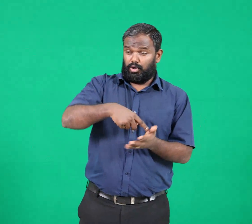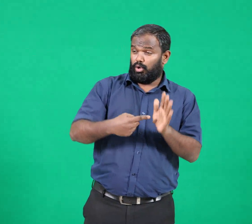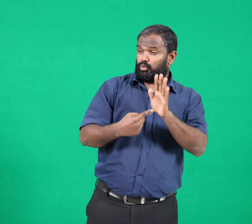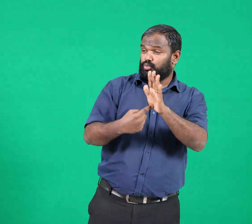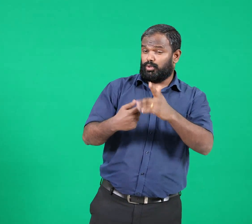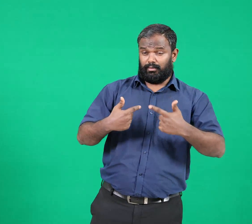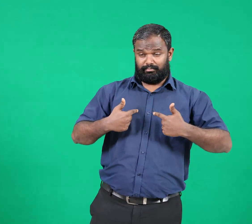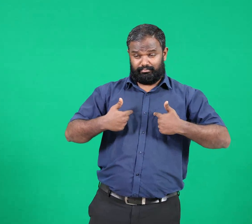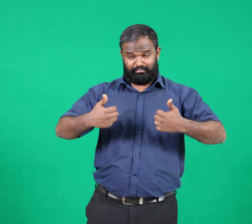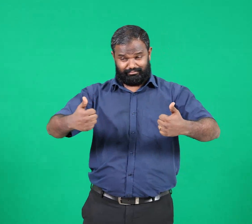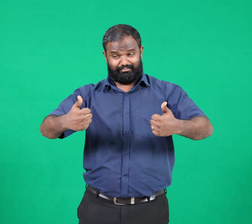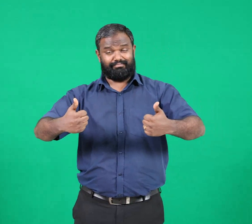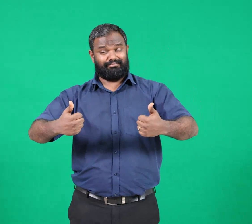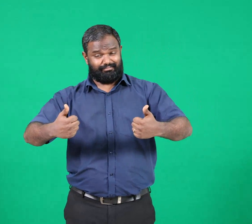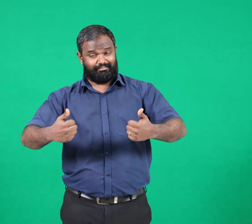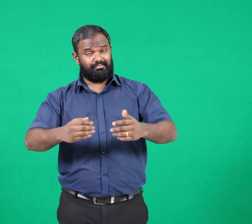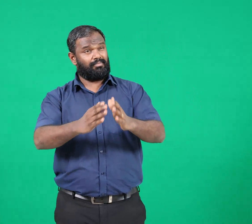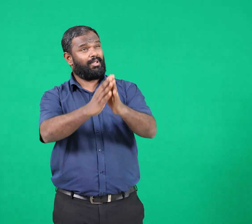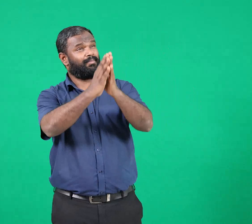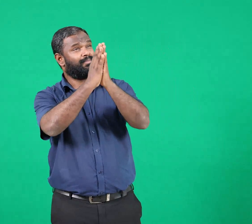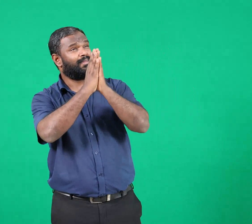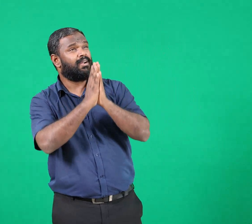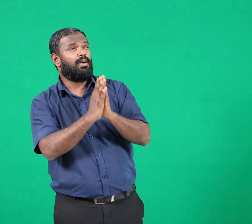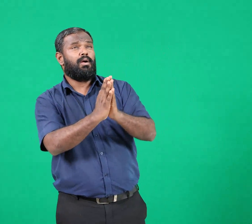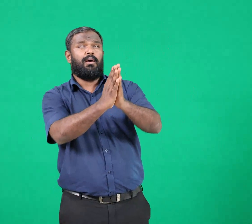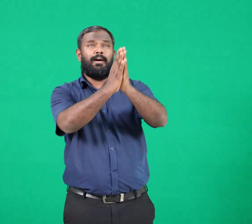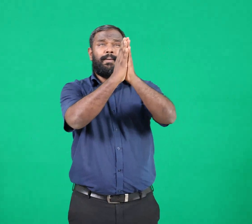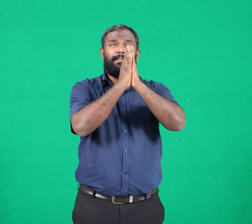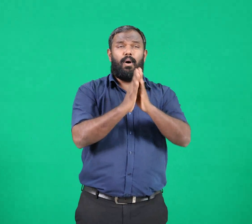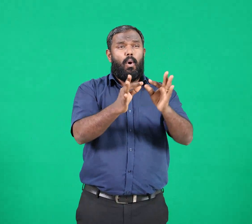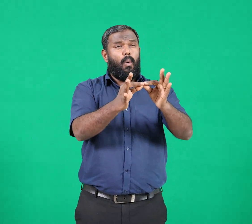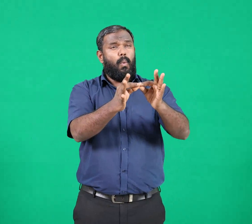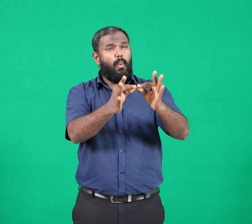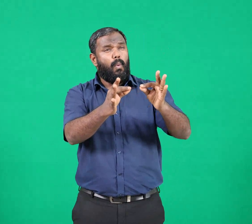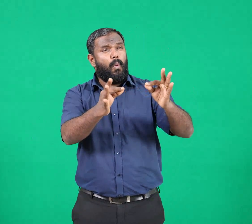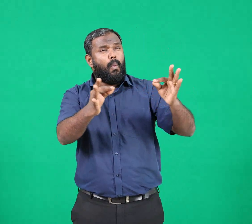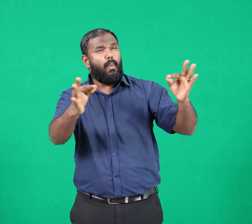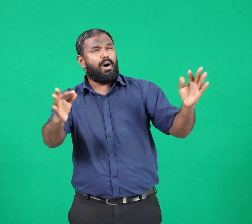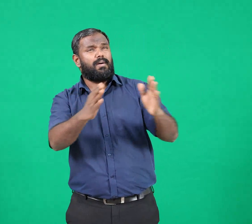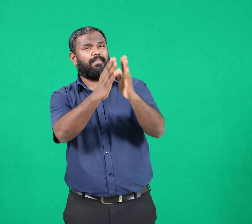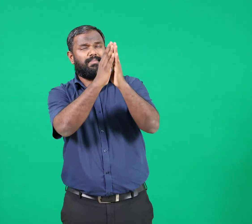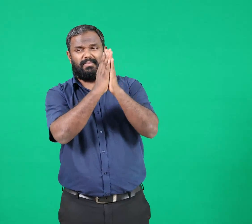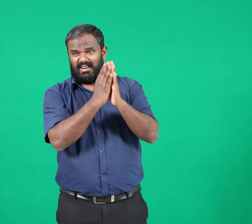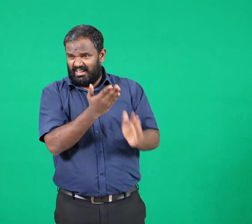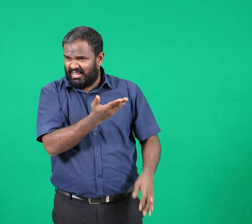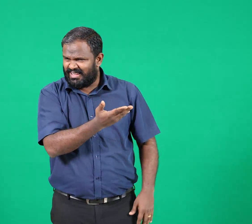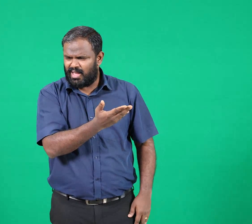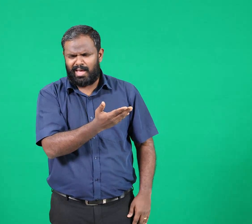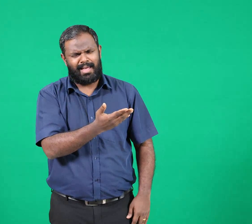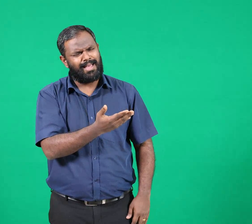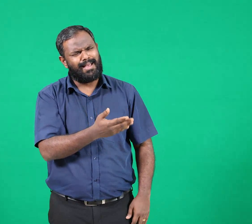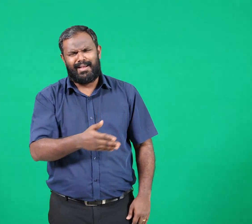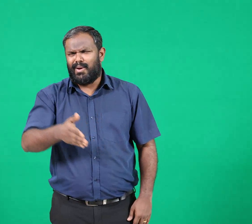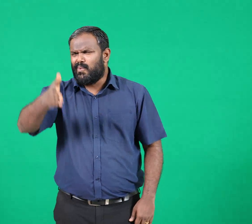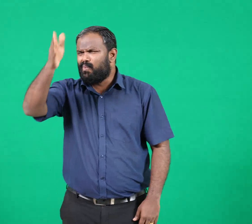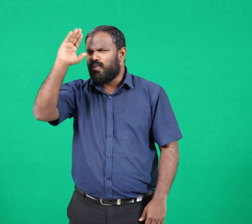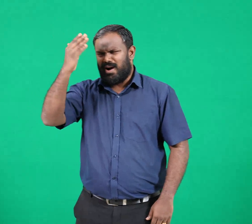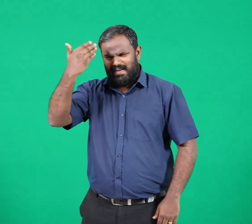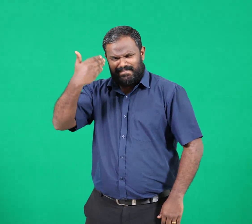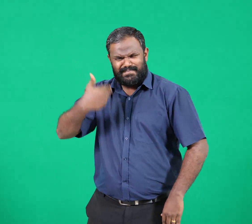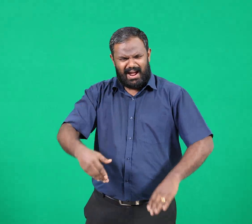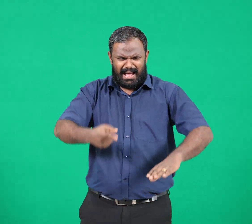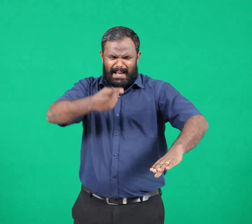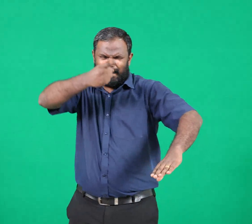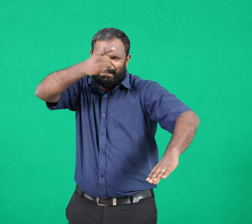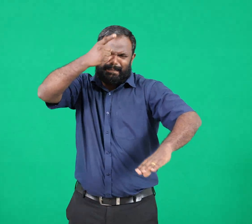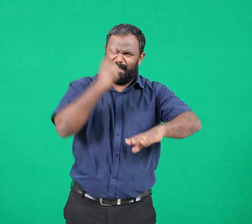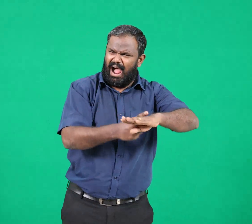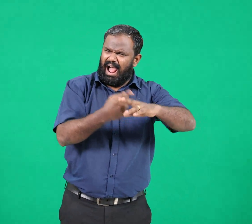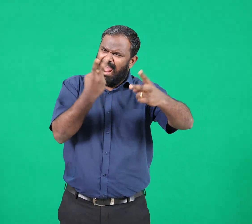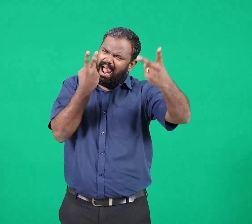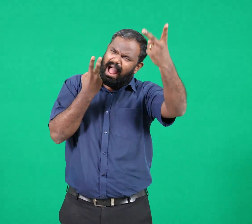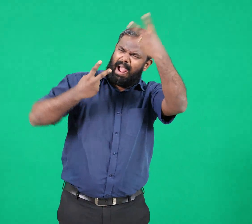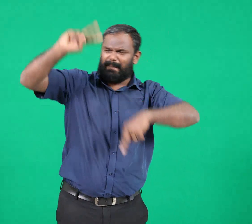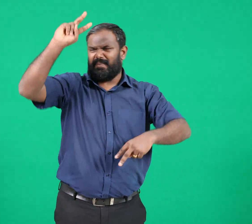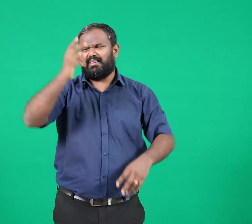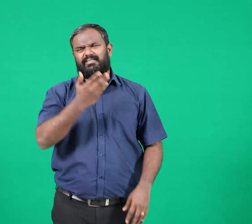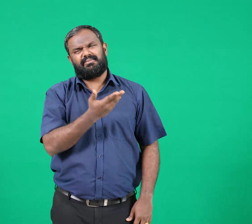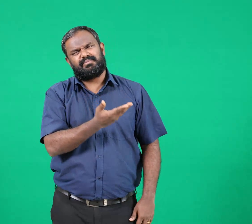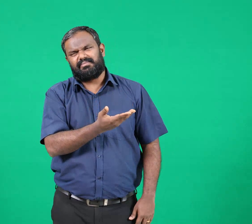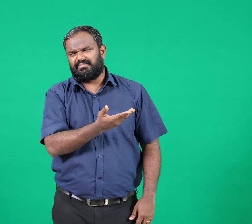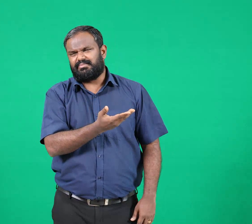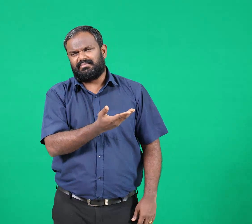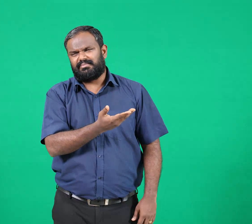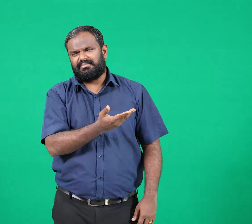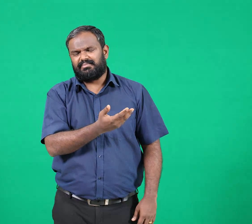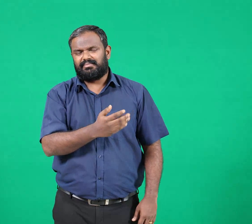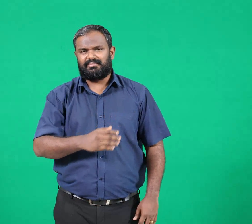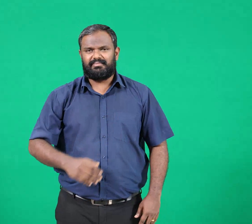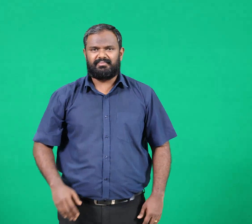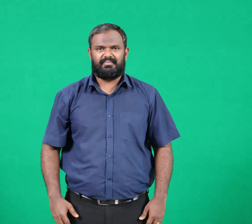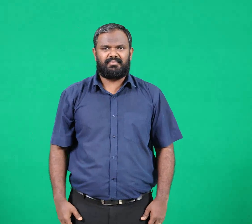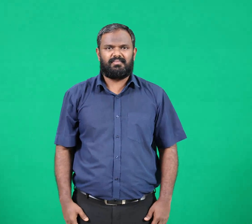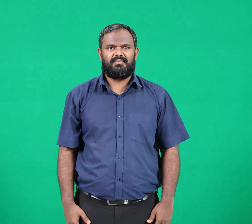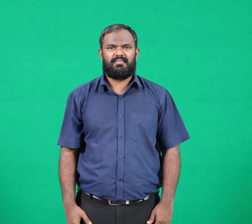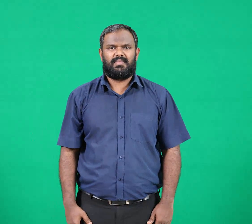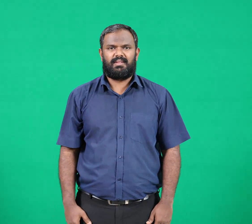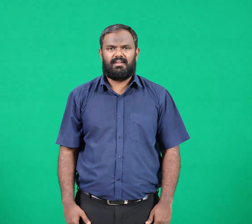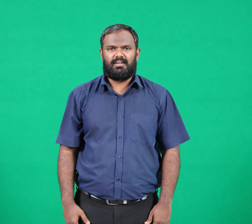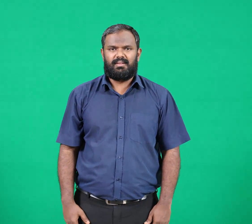These men will receive greater condemnation."